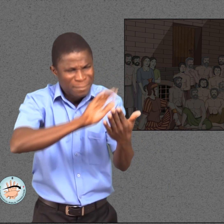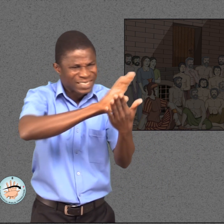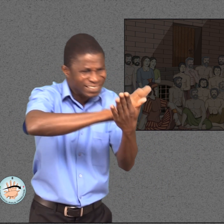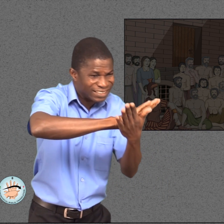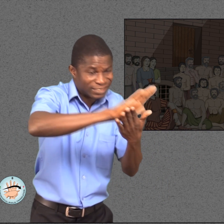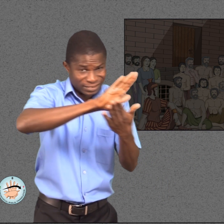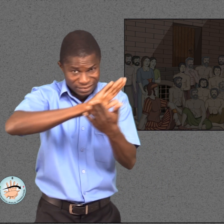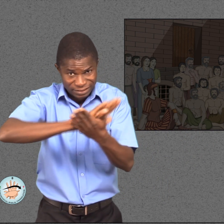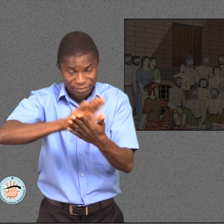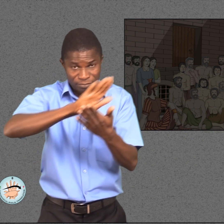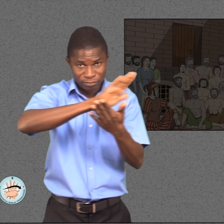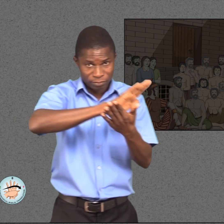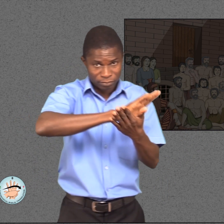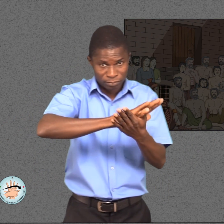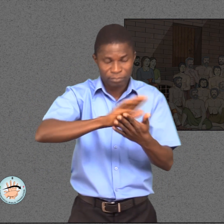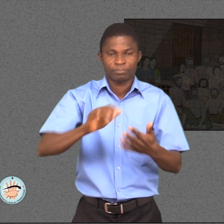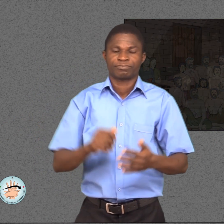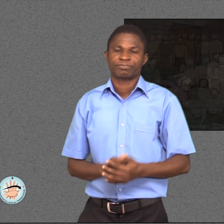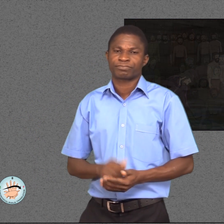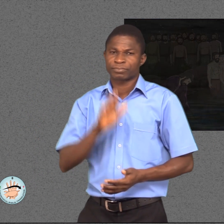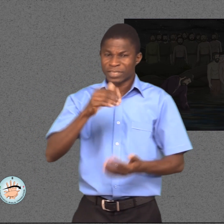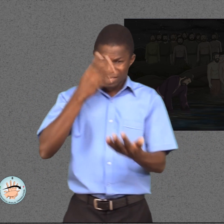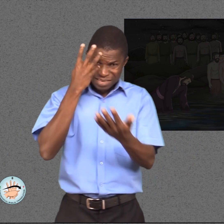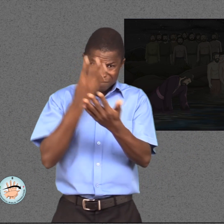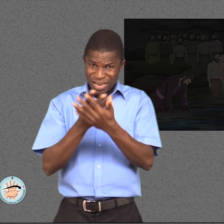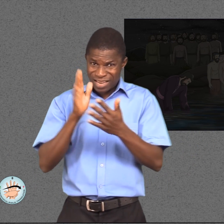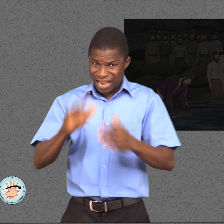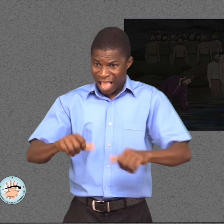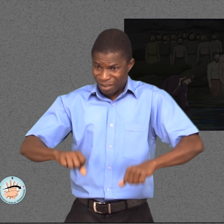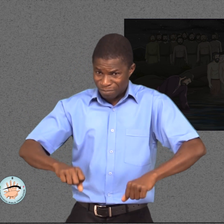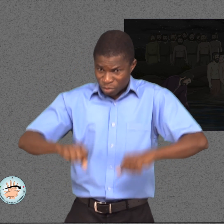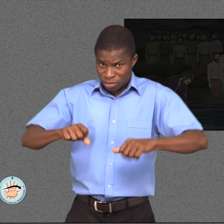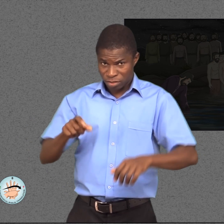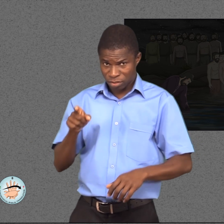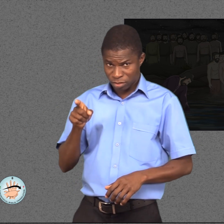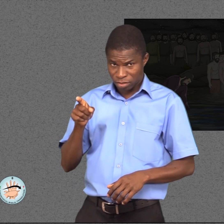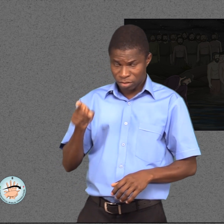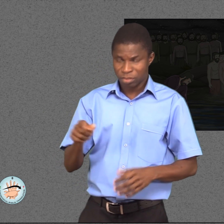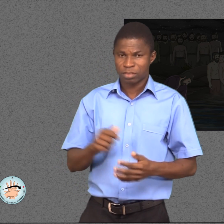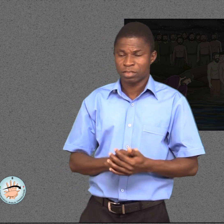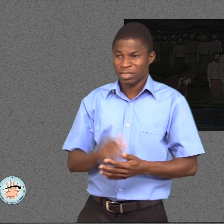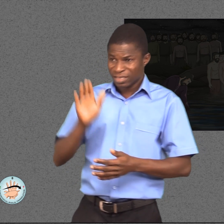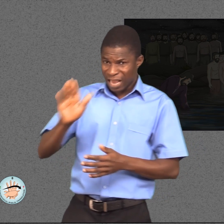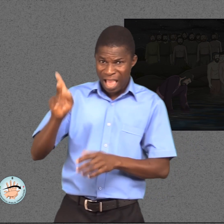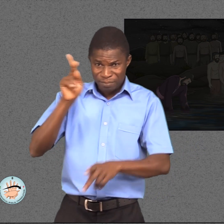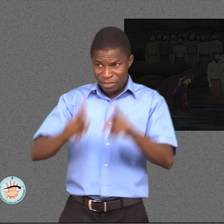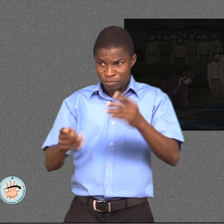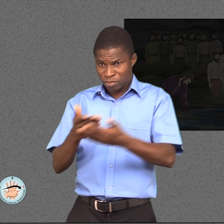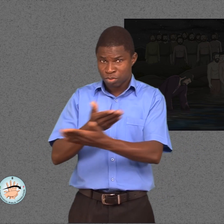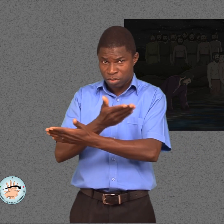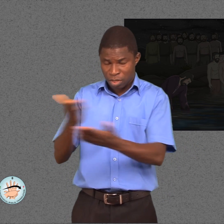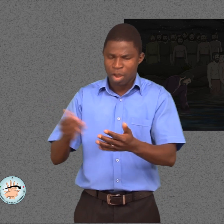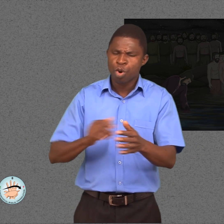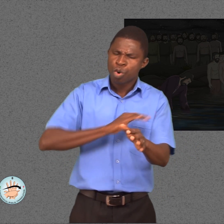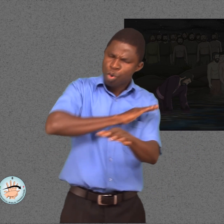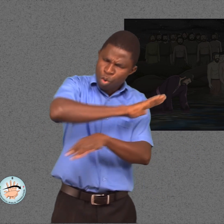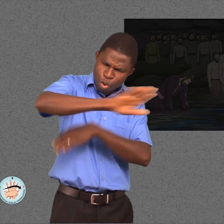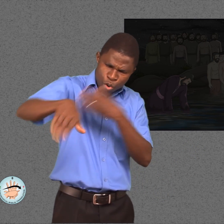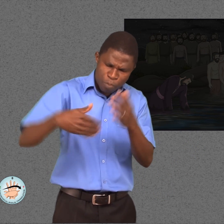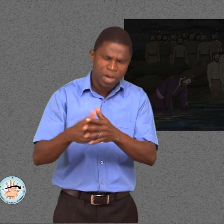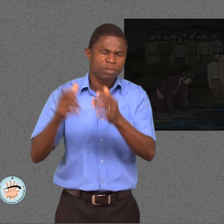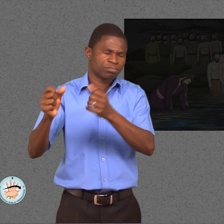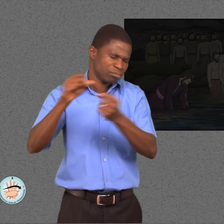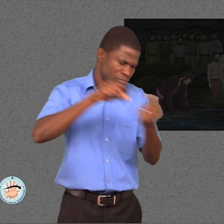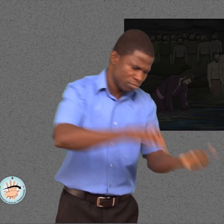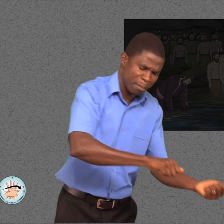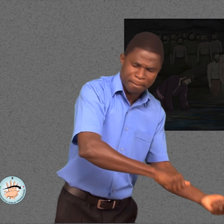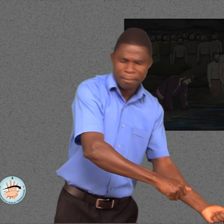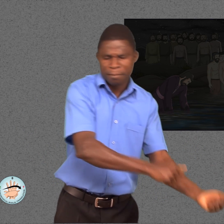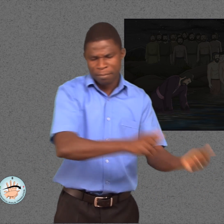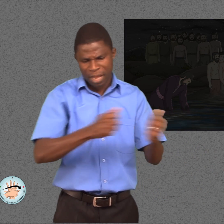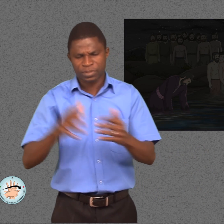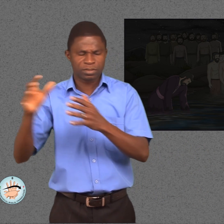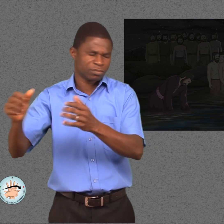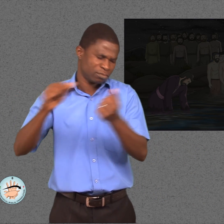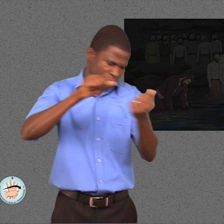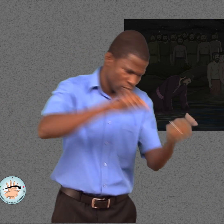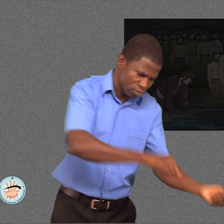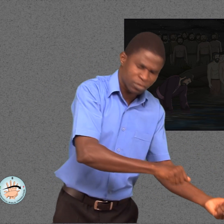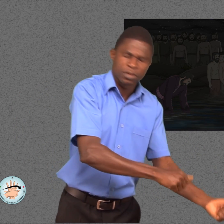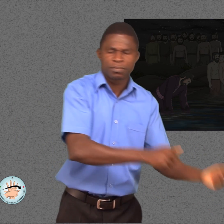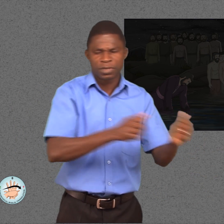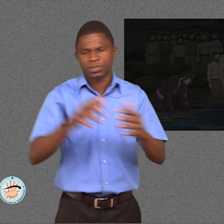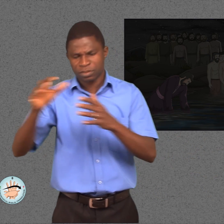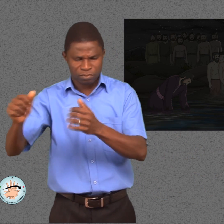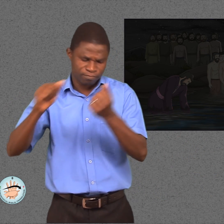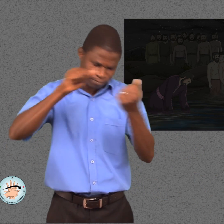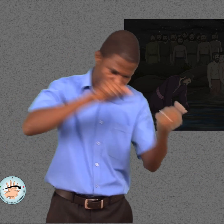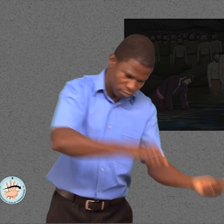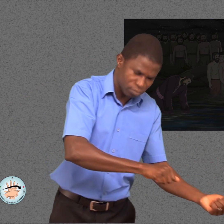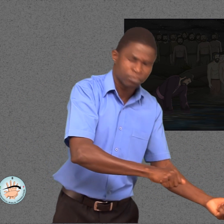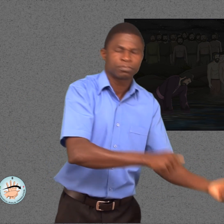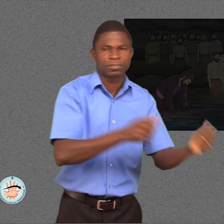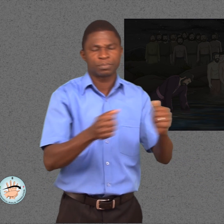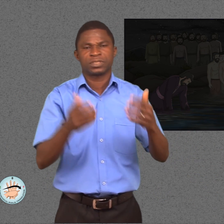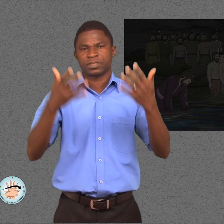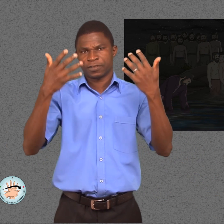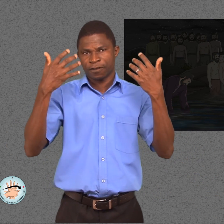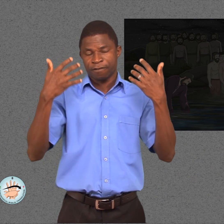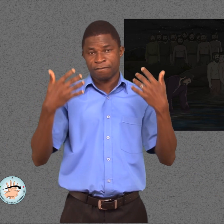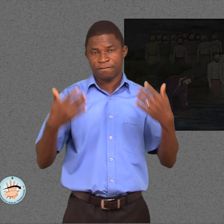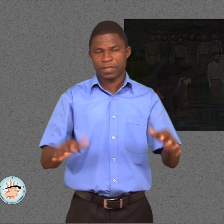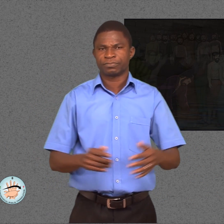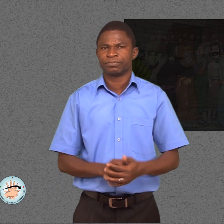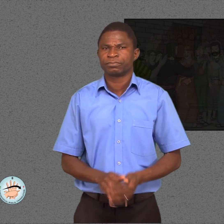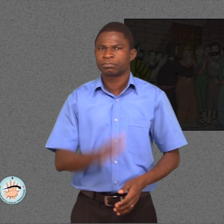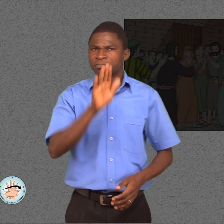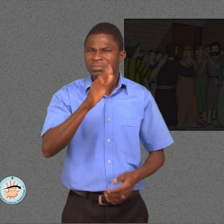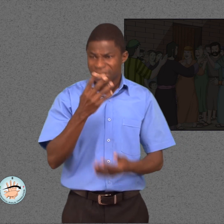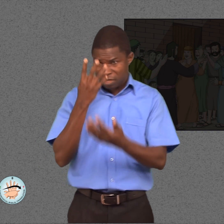And without delay, he and all his household were baptized.